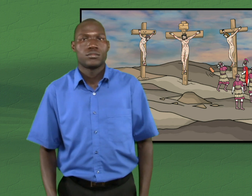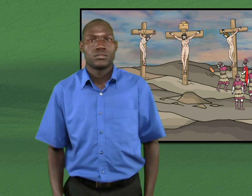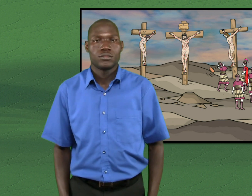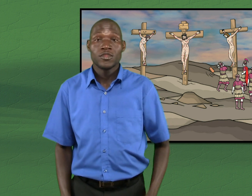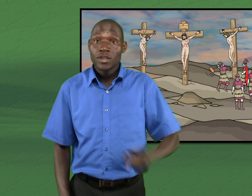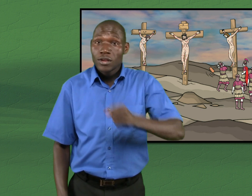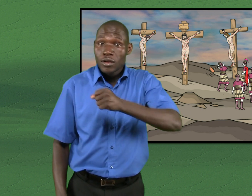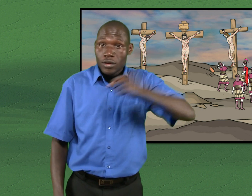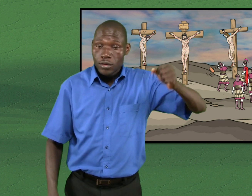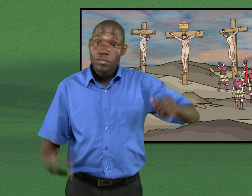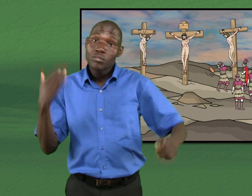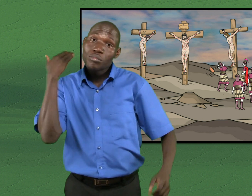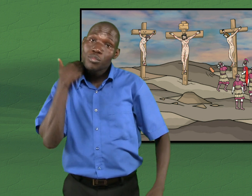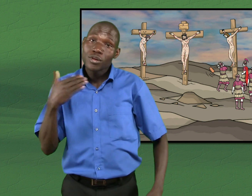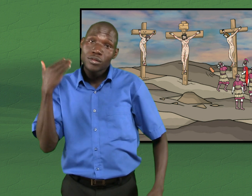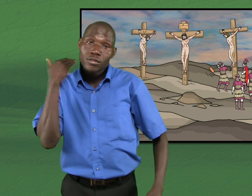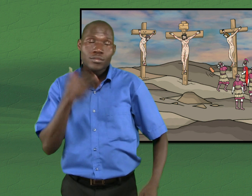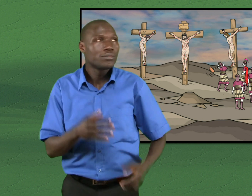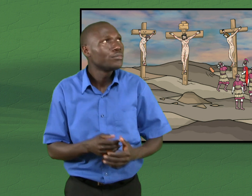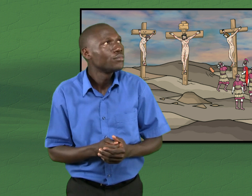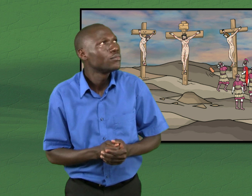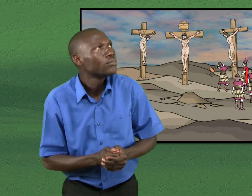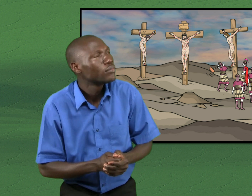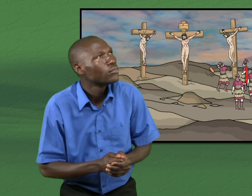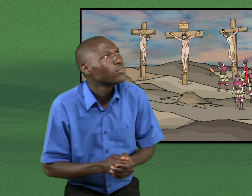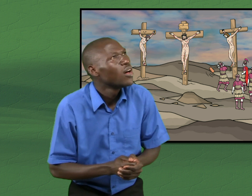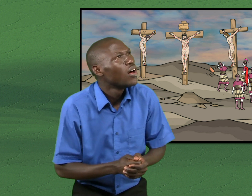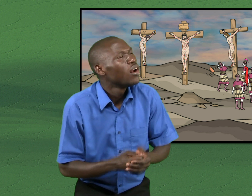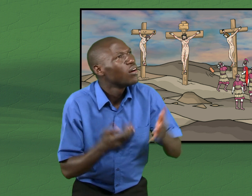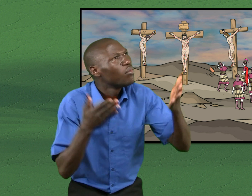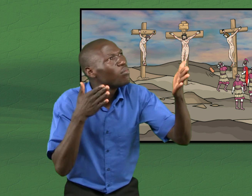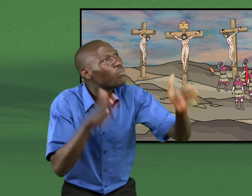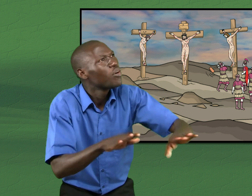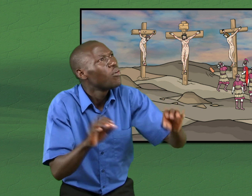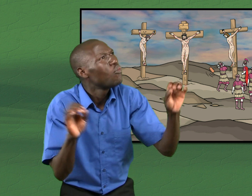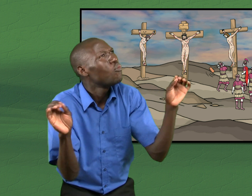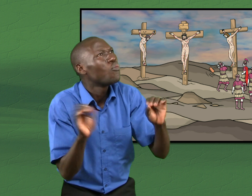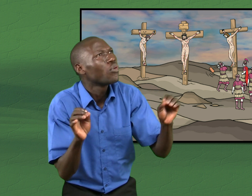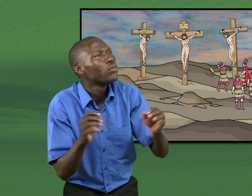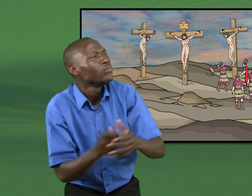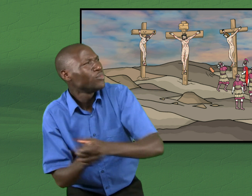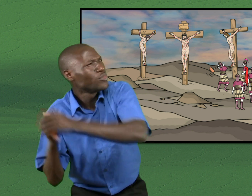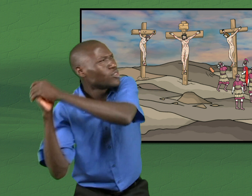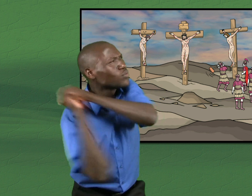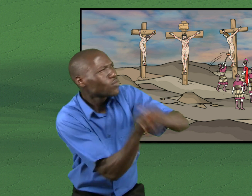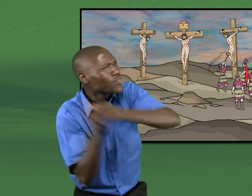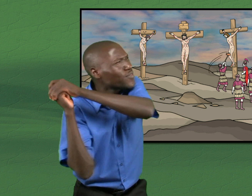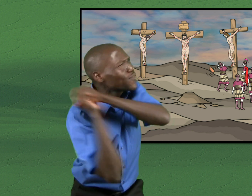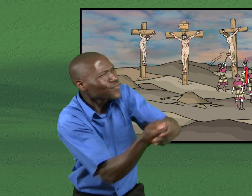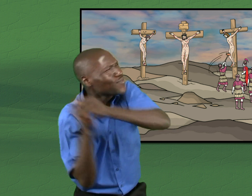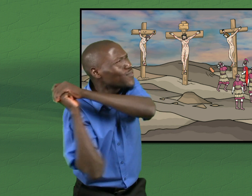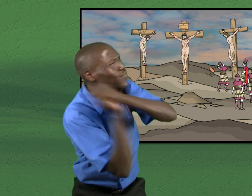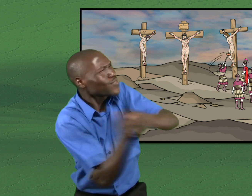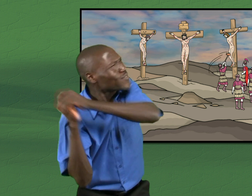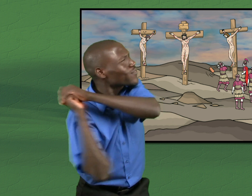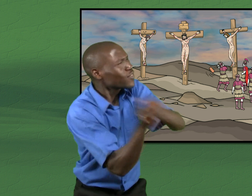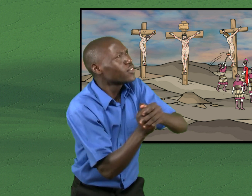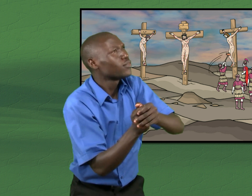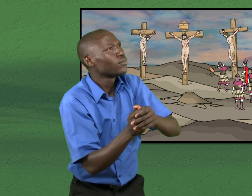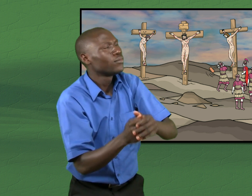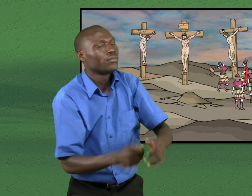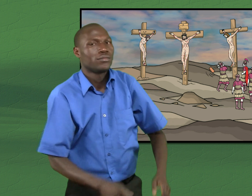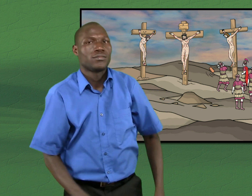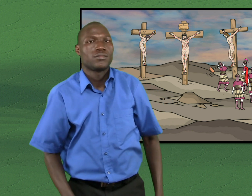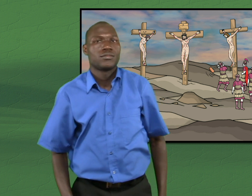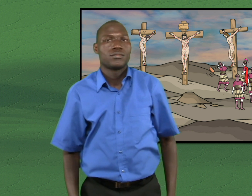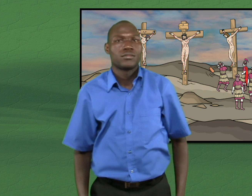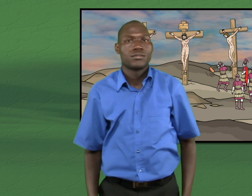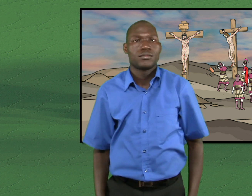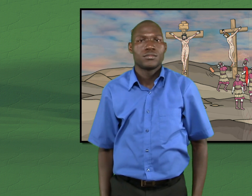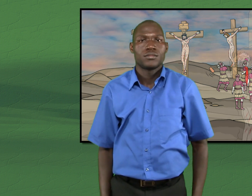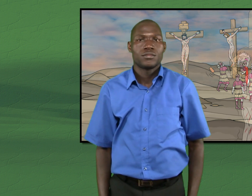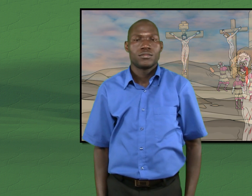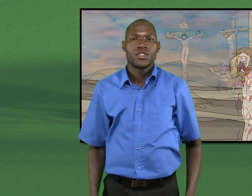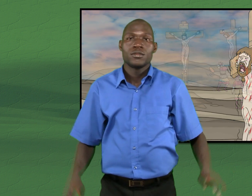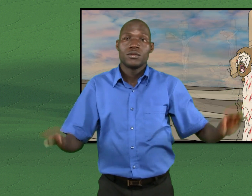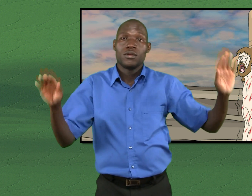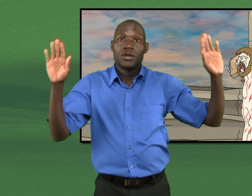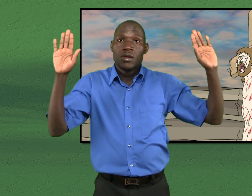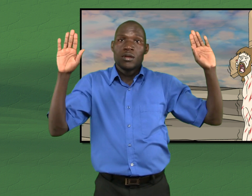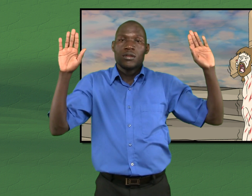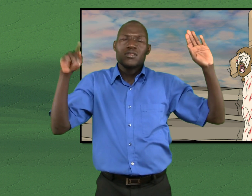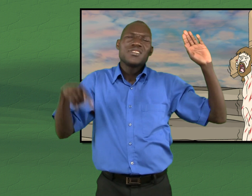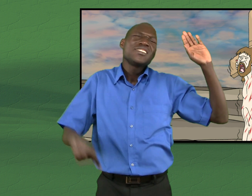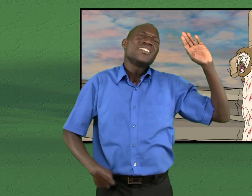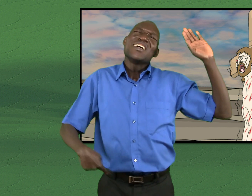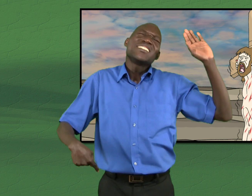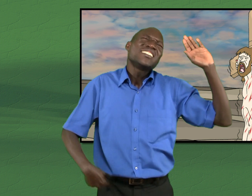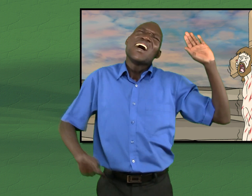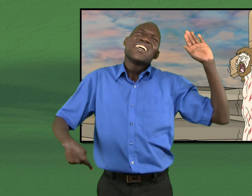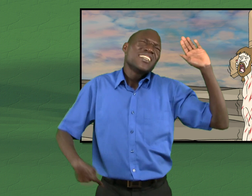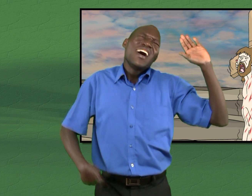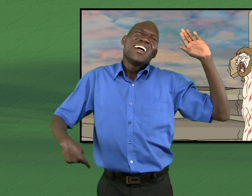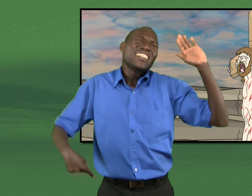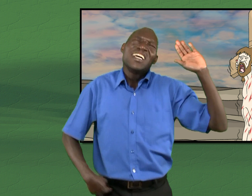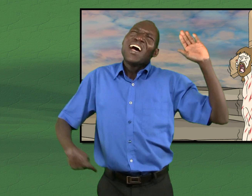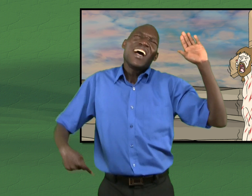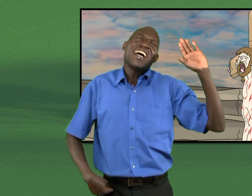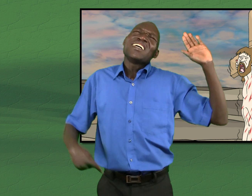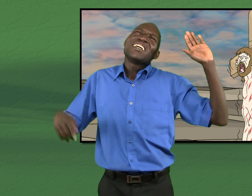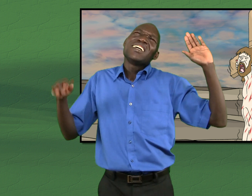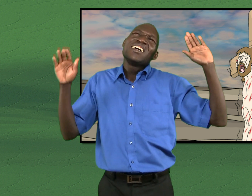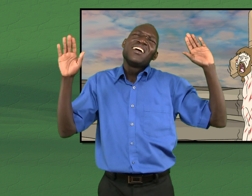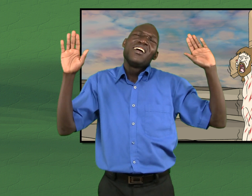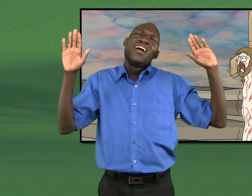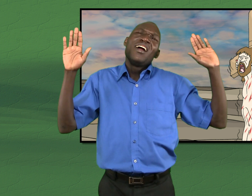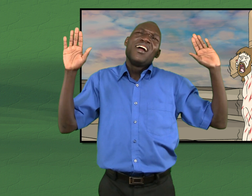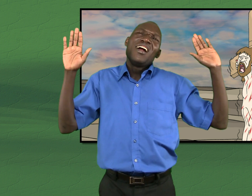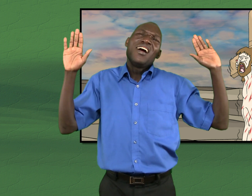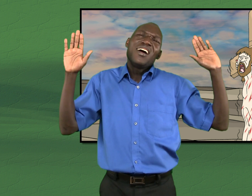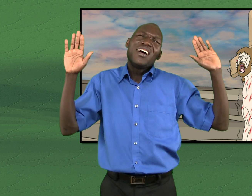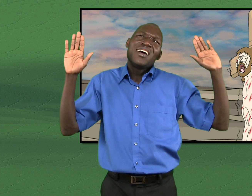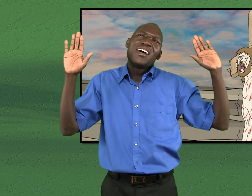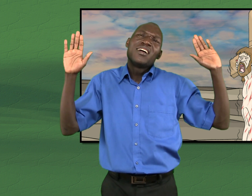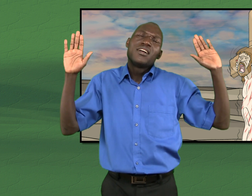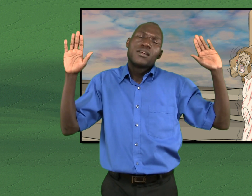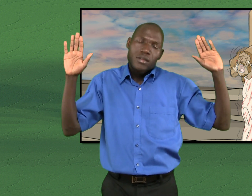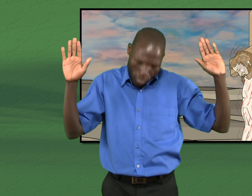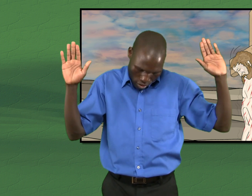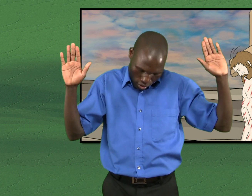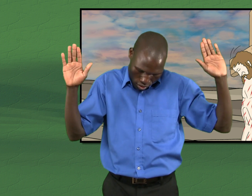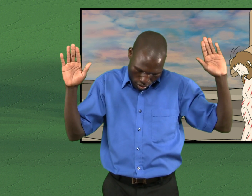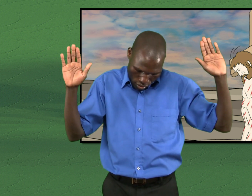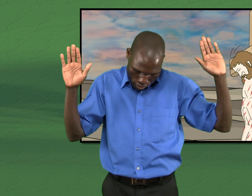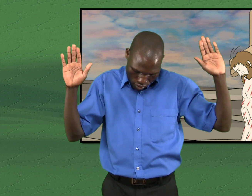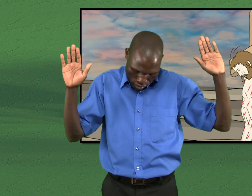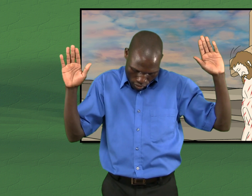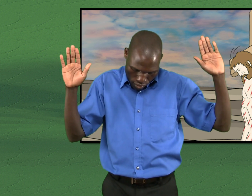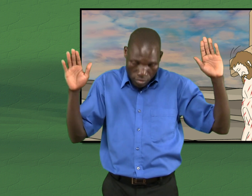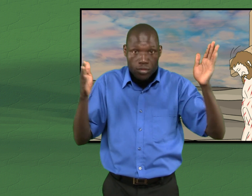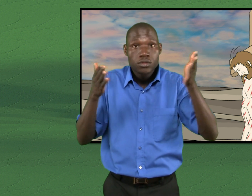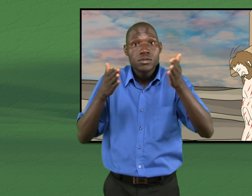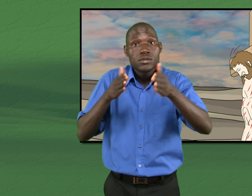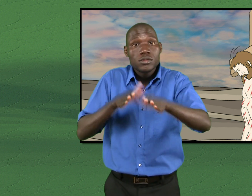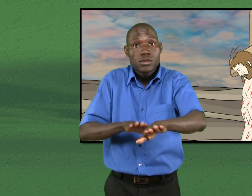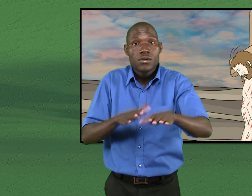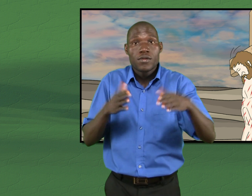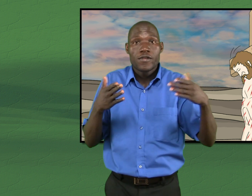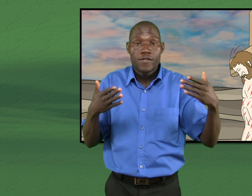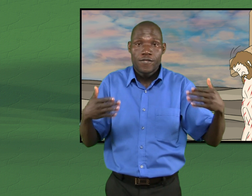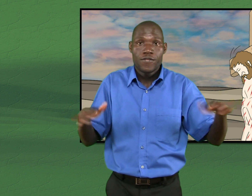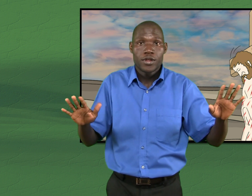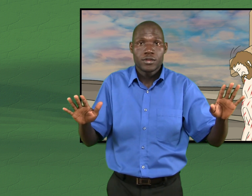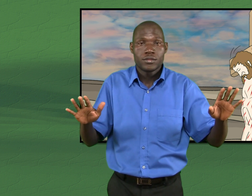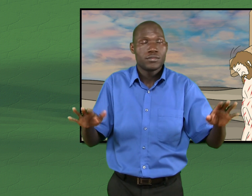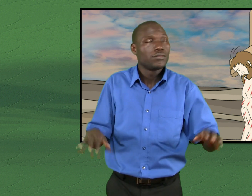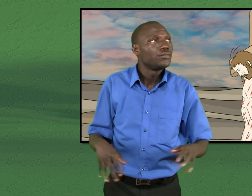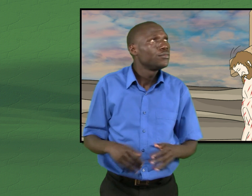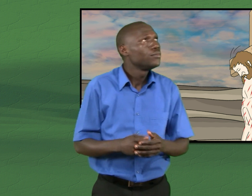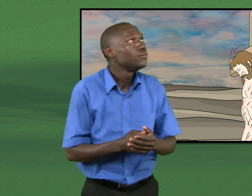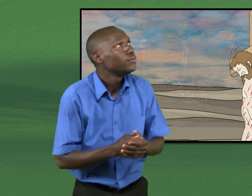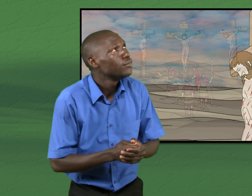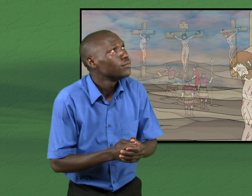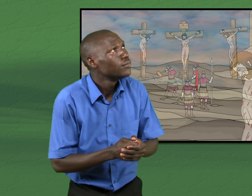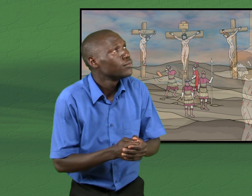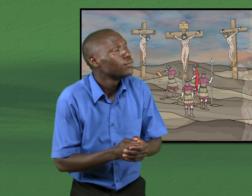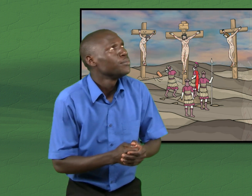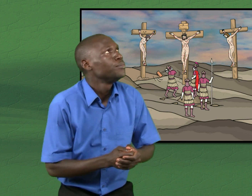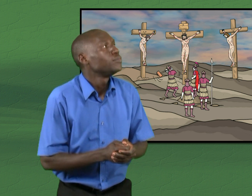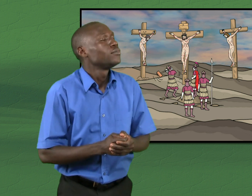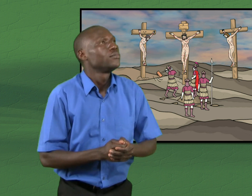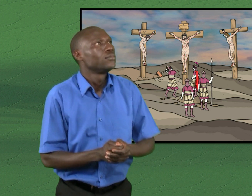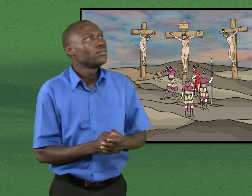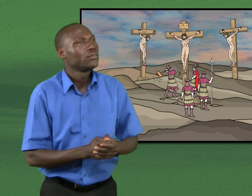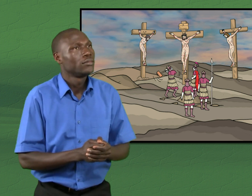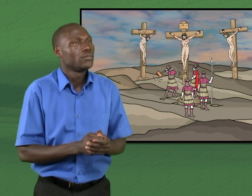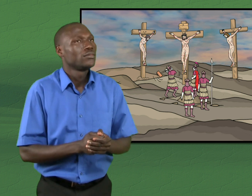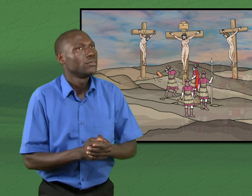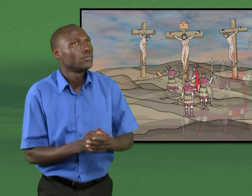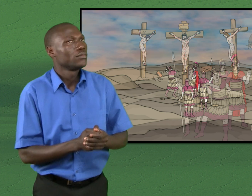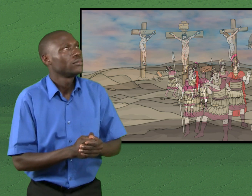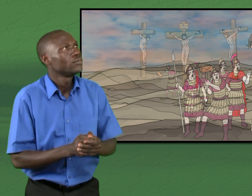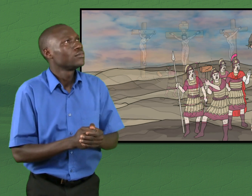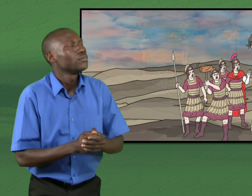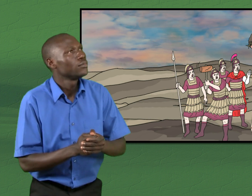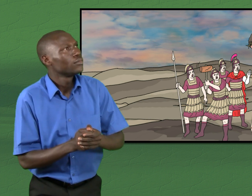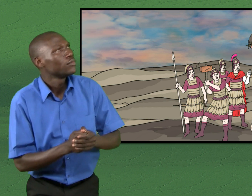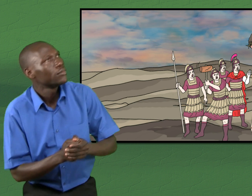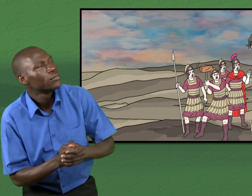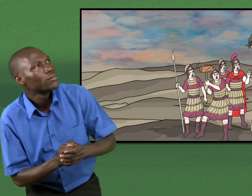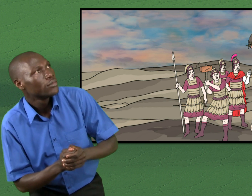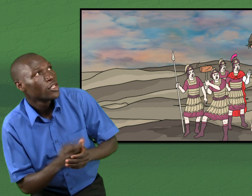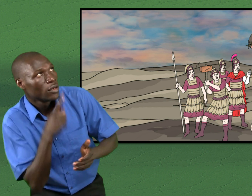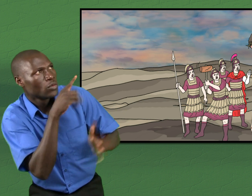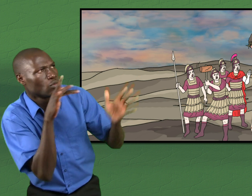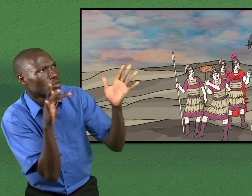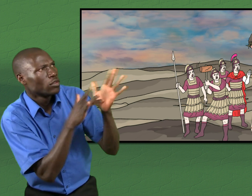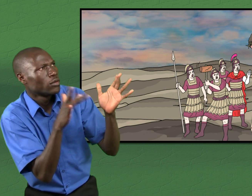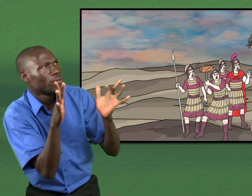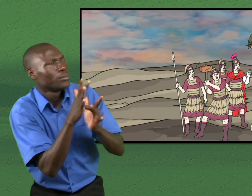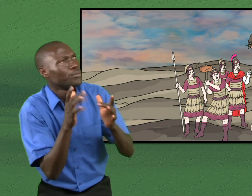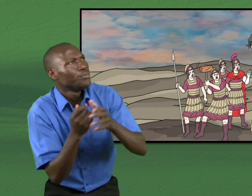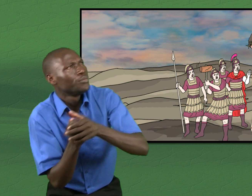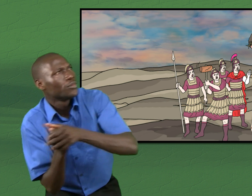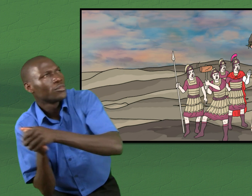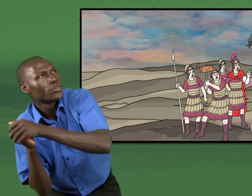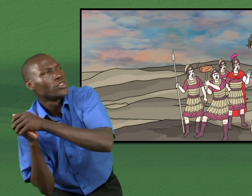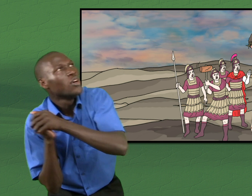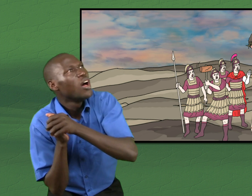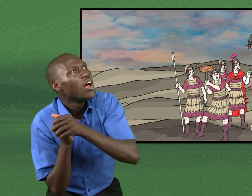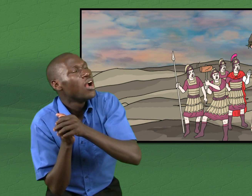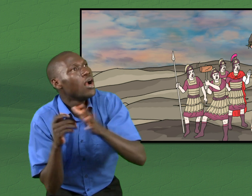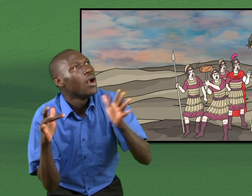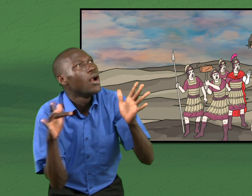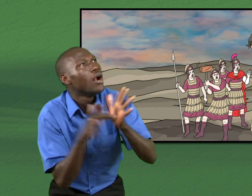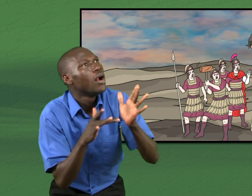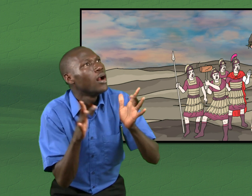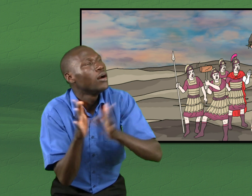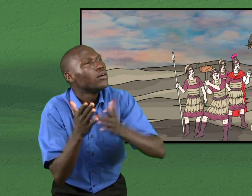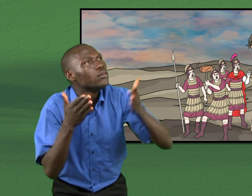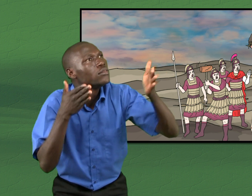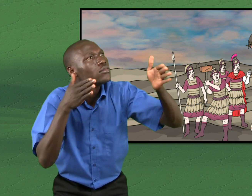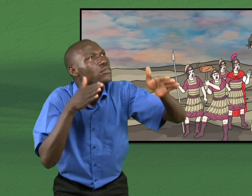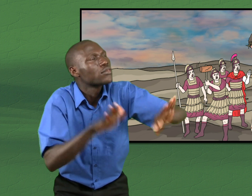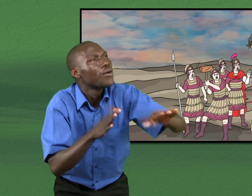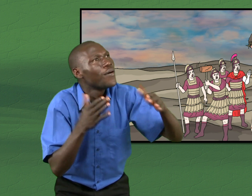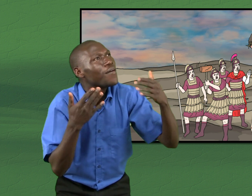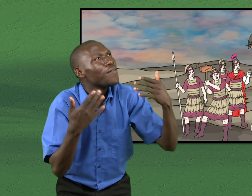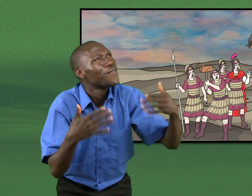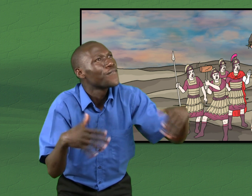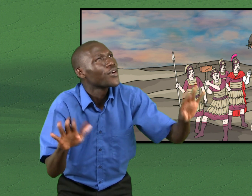Instead, one of the soldiers pierced His side with a spear, and immediately blood and water flowed out.